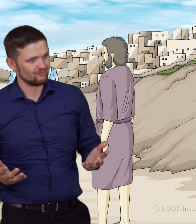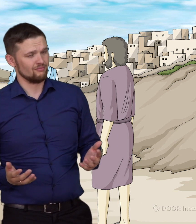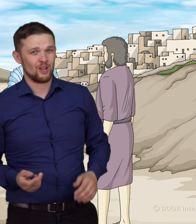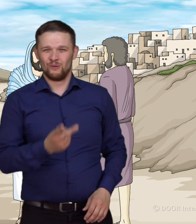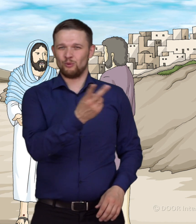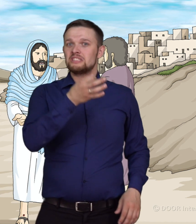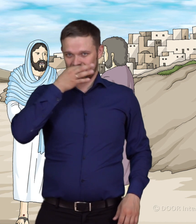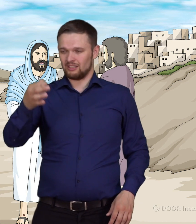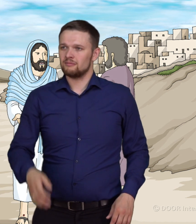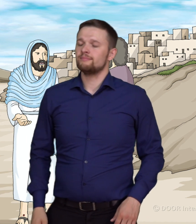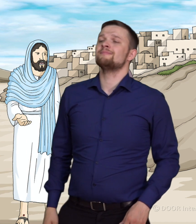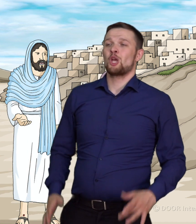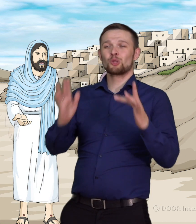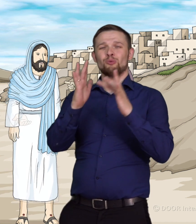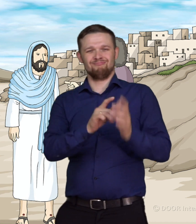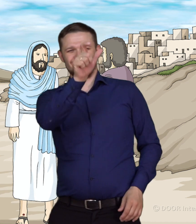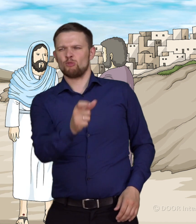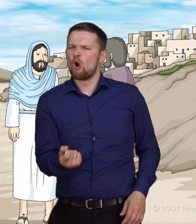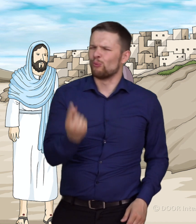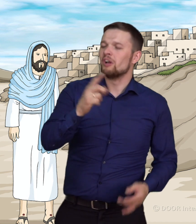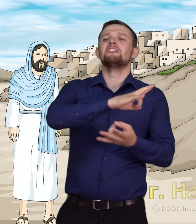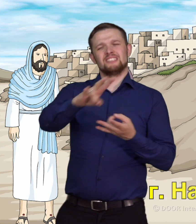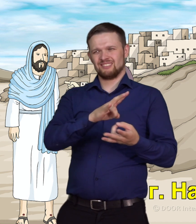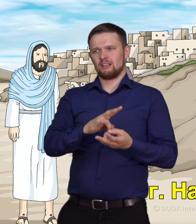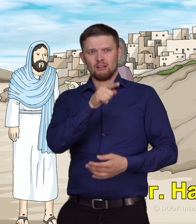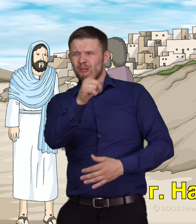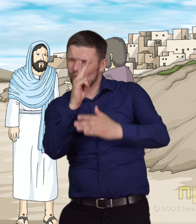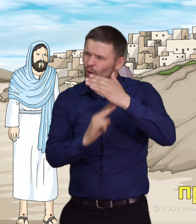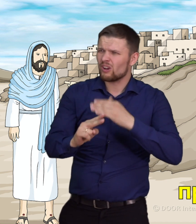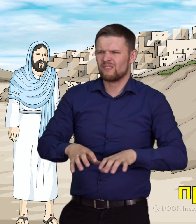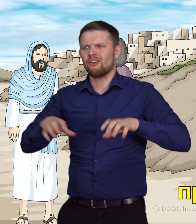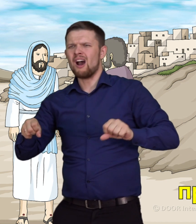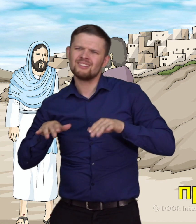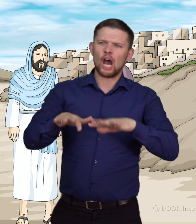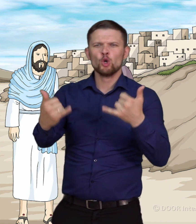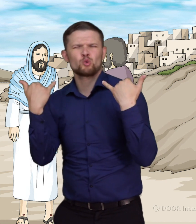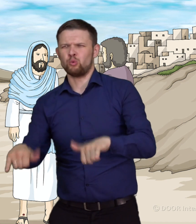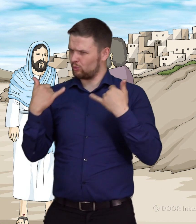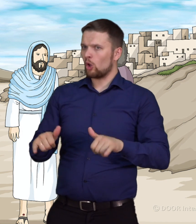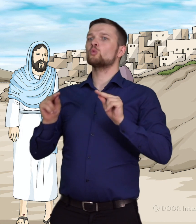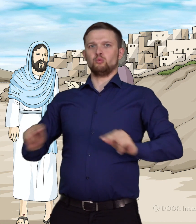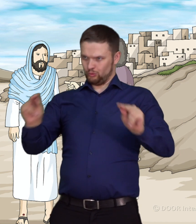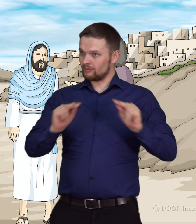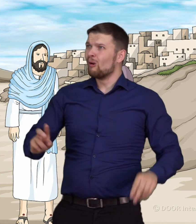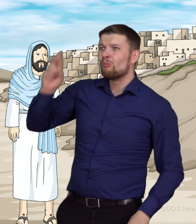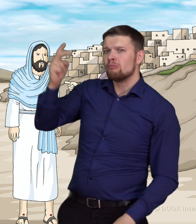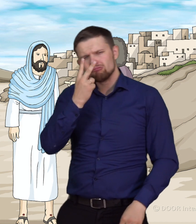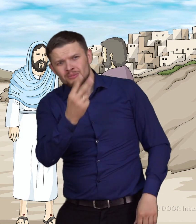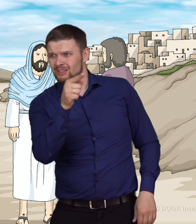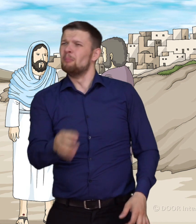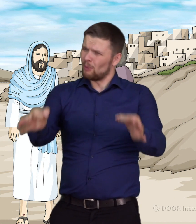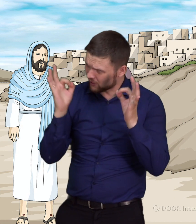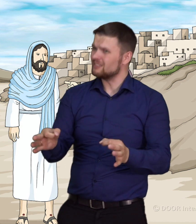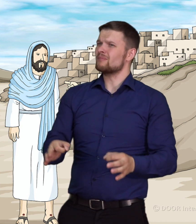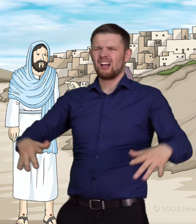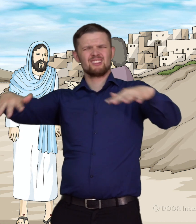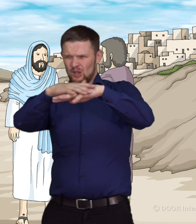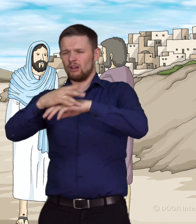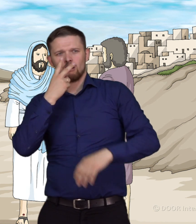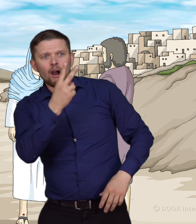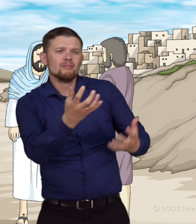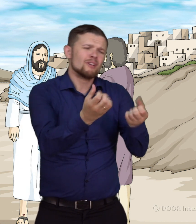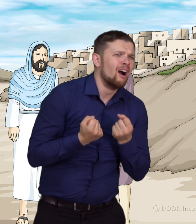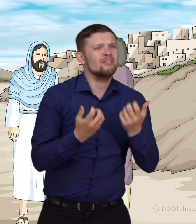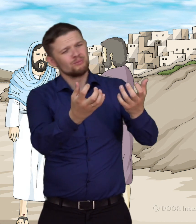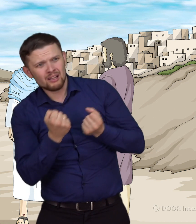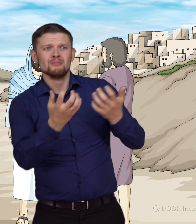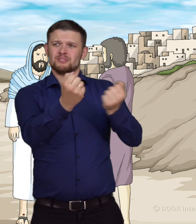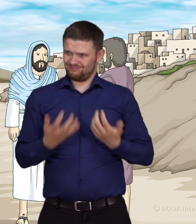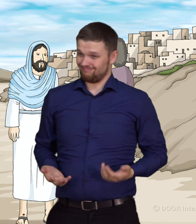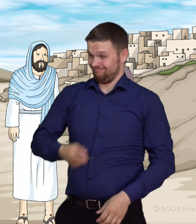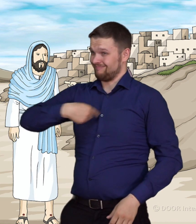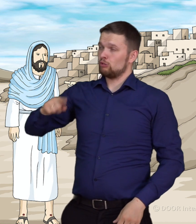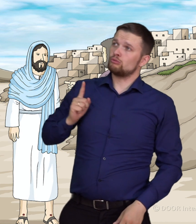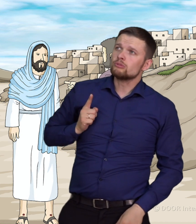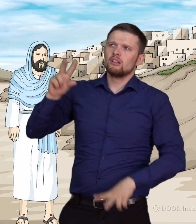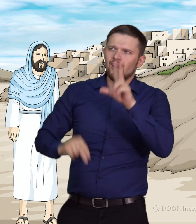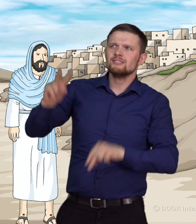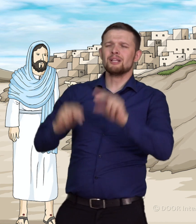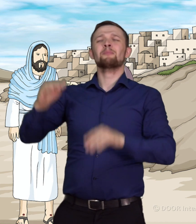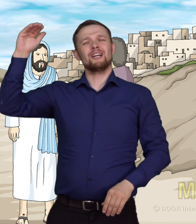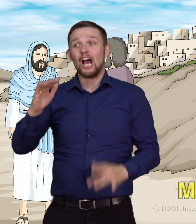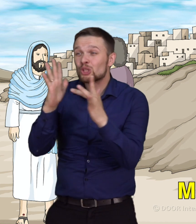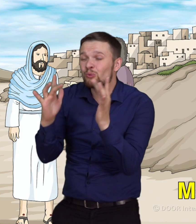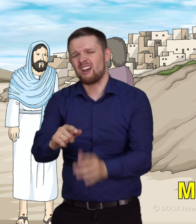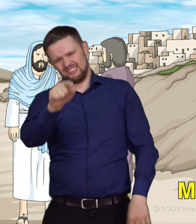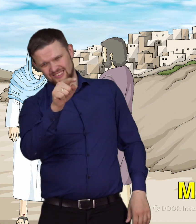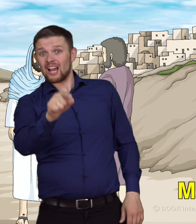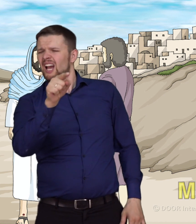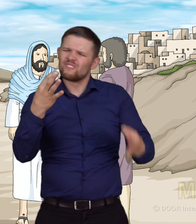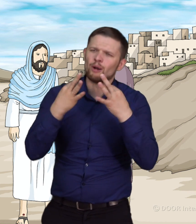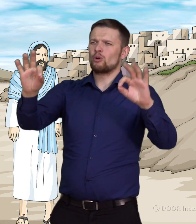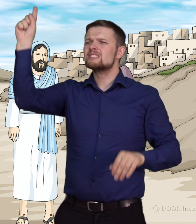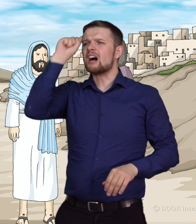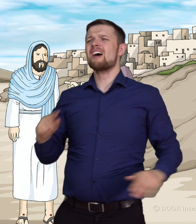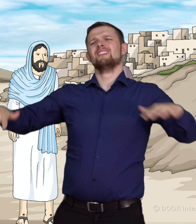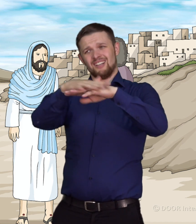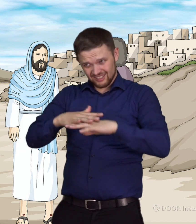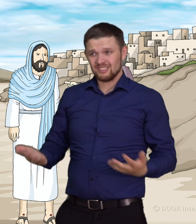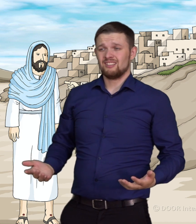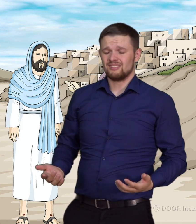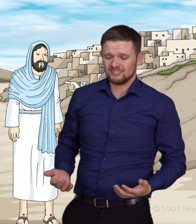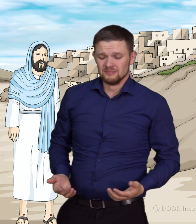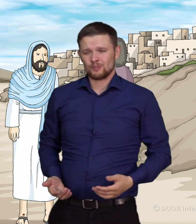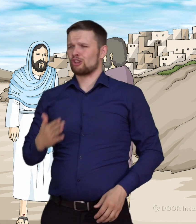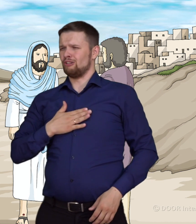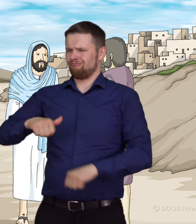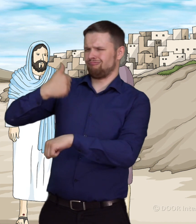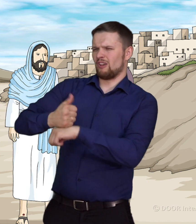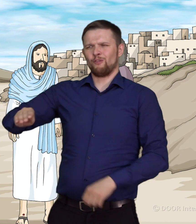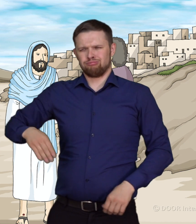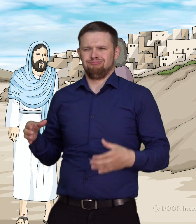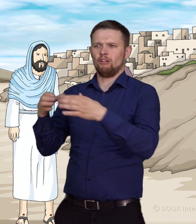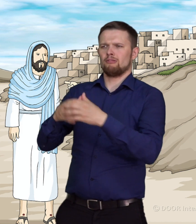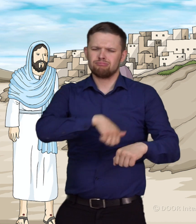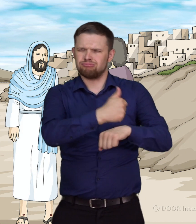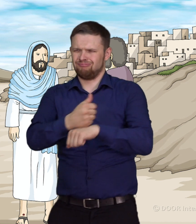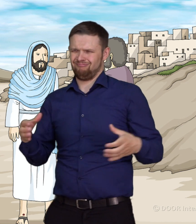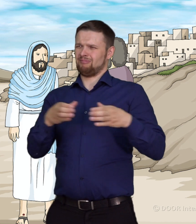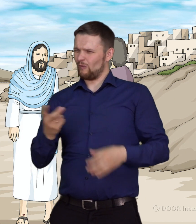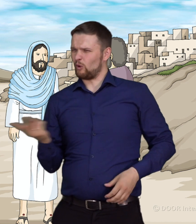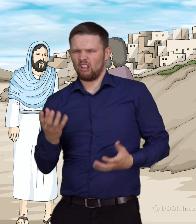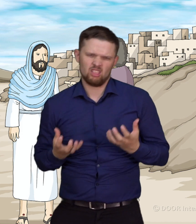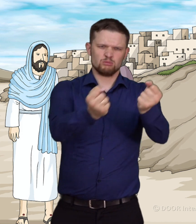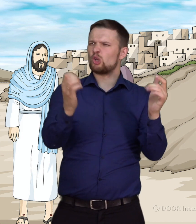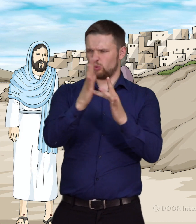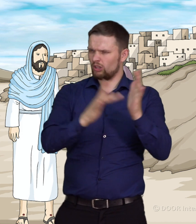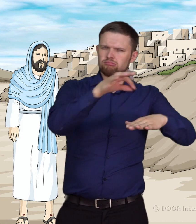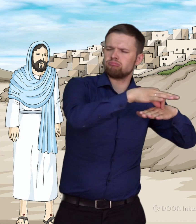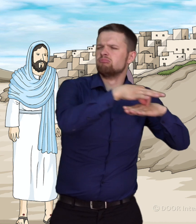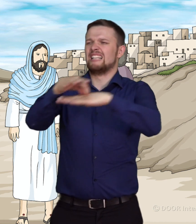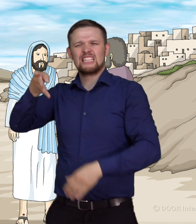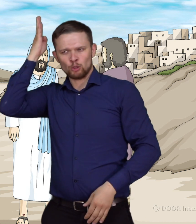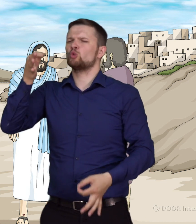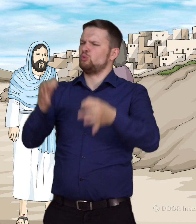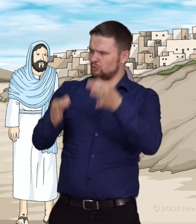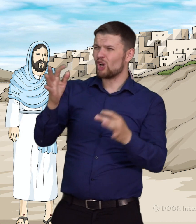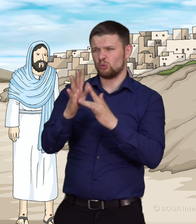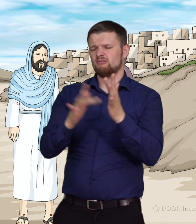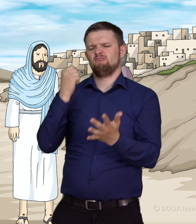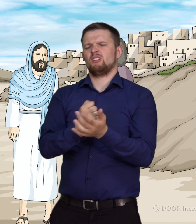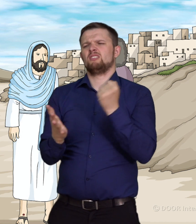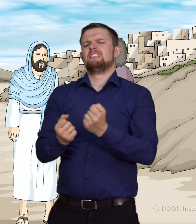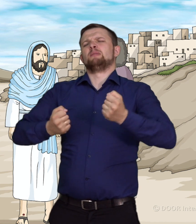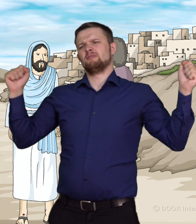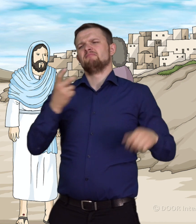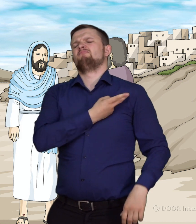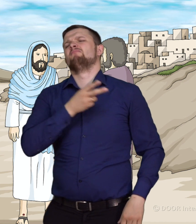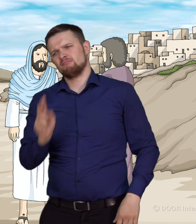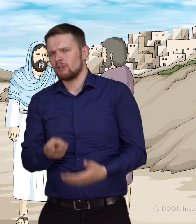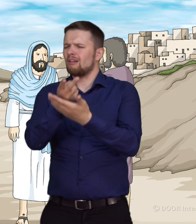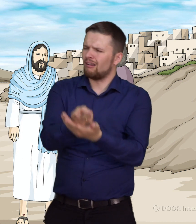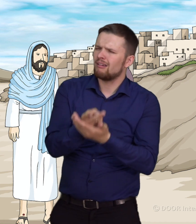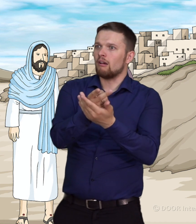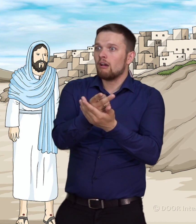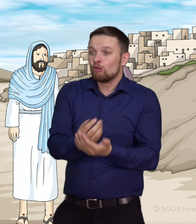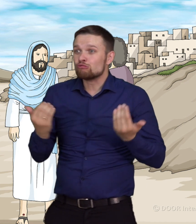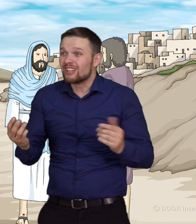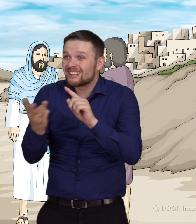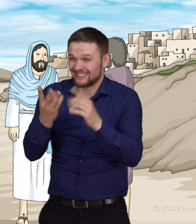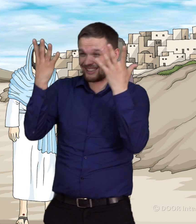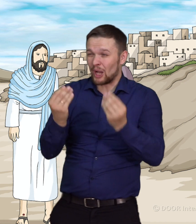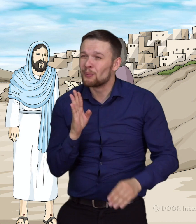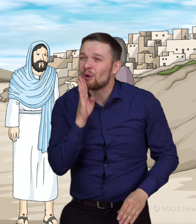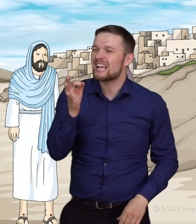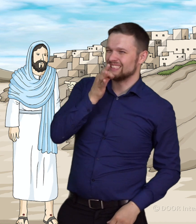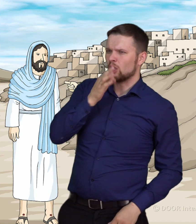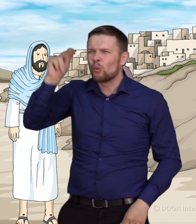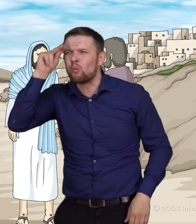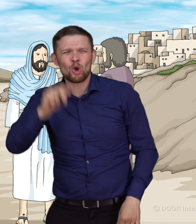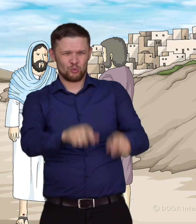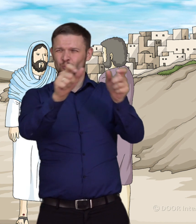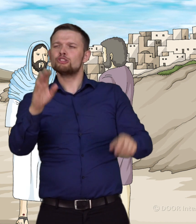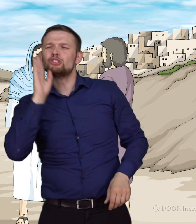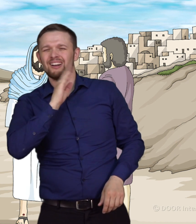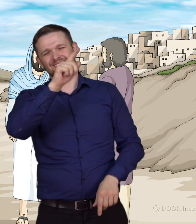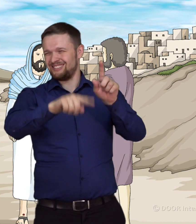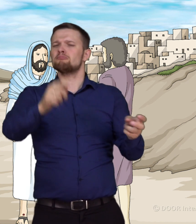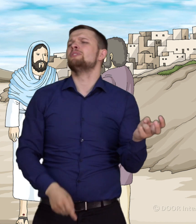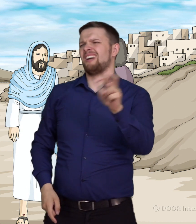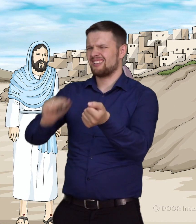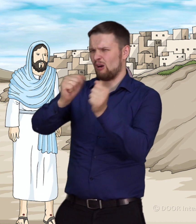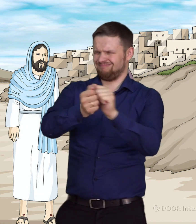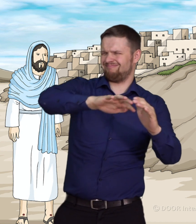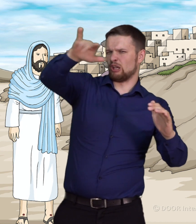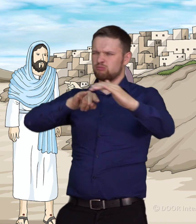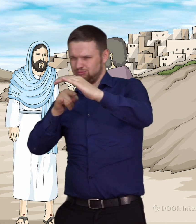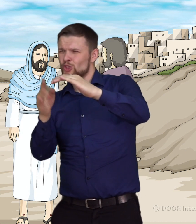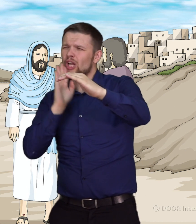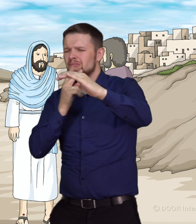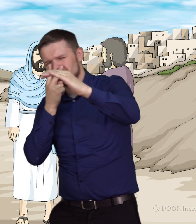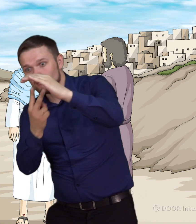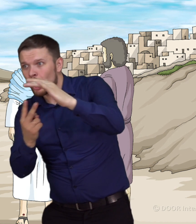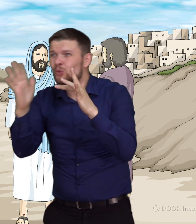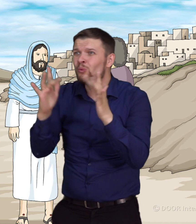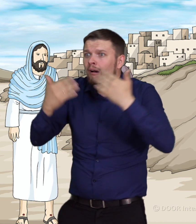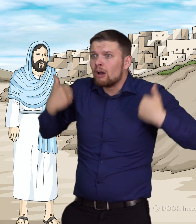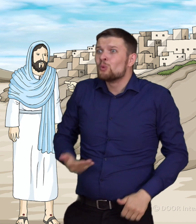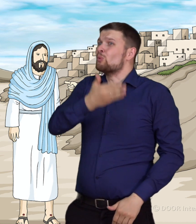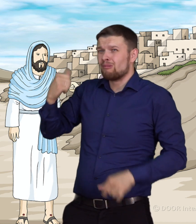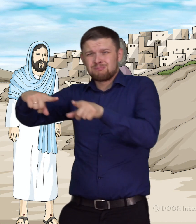“The events involving Jesus of Nazareth,” they answered. “This man was a prophet, powerful in speech and action before God and all the people. Our chief priests and rulers delivered Him up to the sentence of death, and they crucified Him. But we were hoping He was the One who would redeem Israel. And besides all this, it is the third day since these things took place. Furthermore, some of our women astounded us.